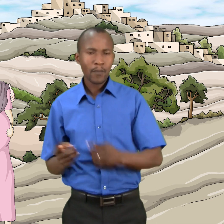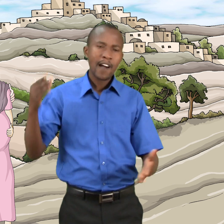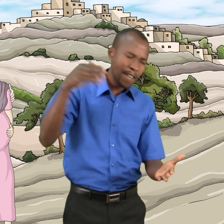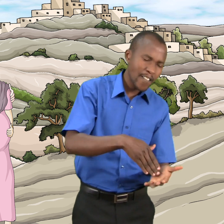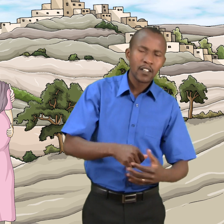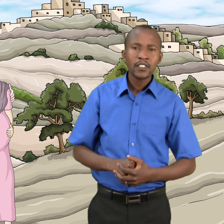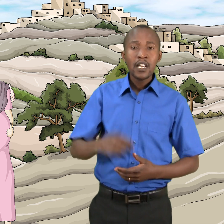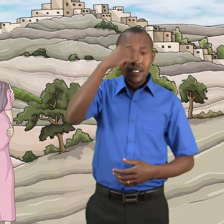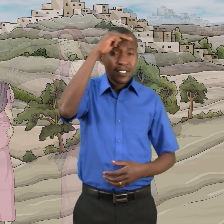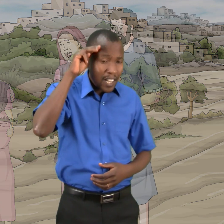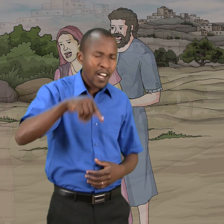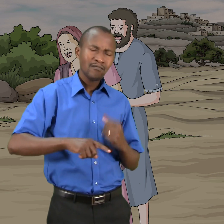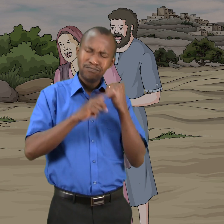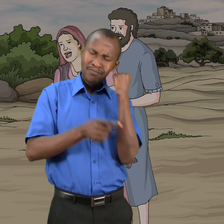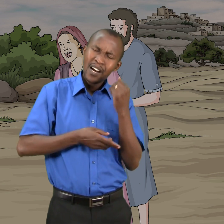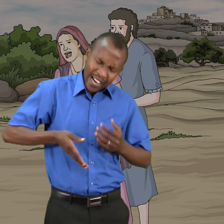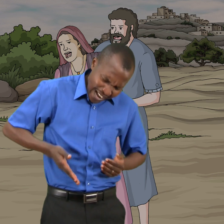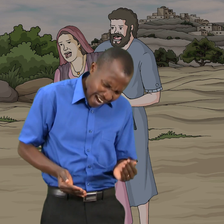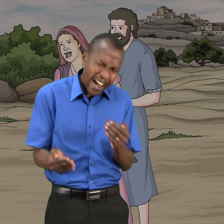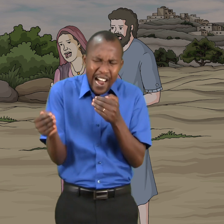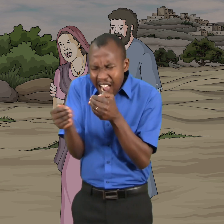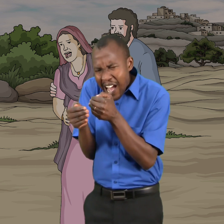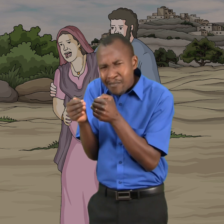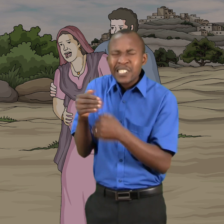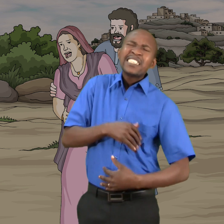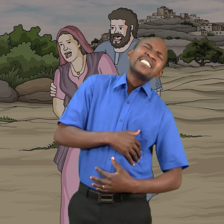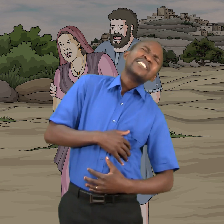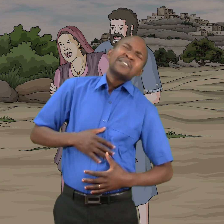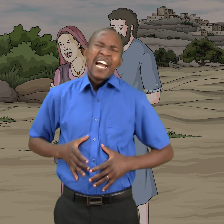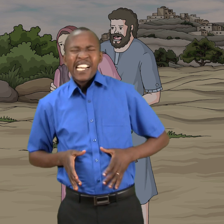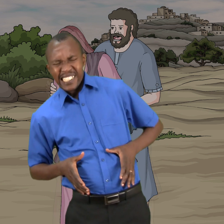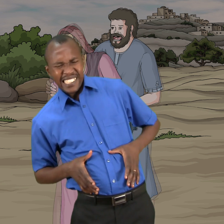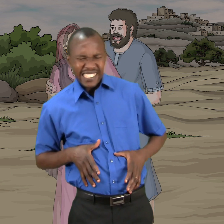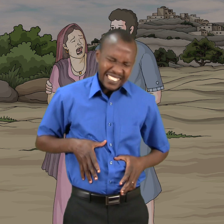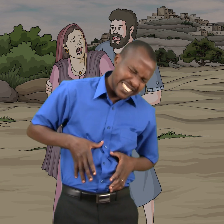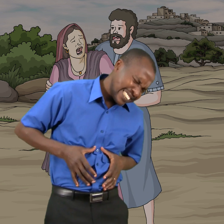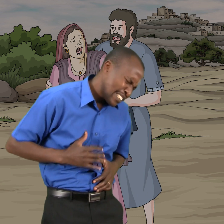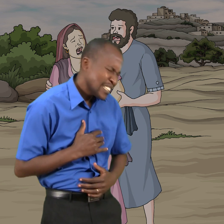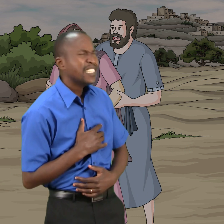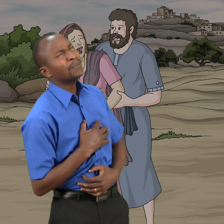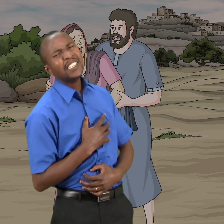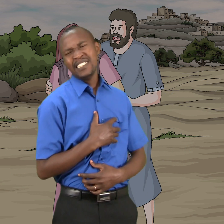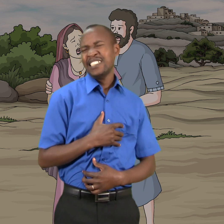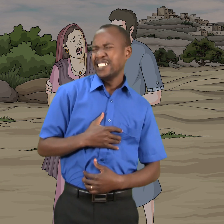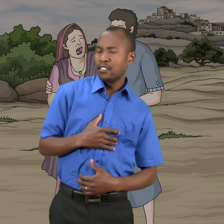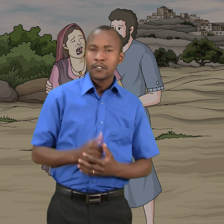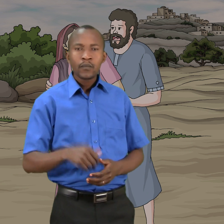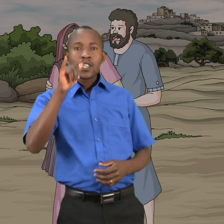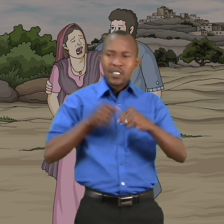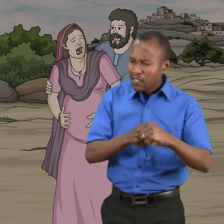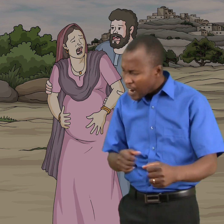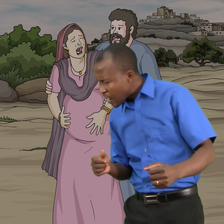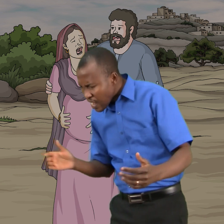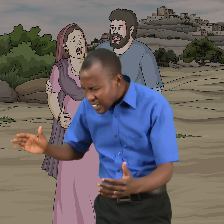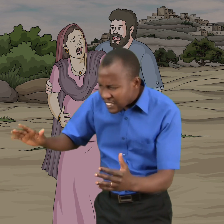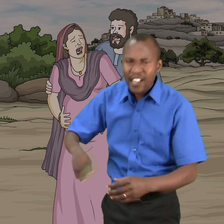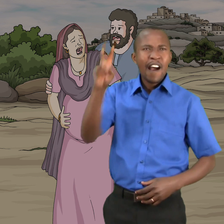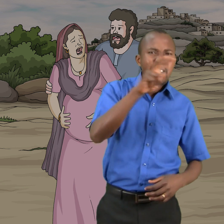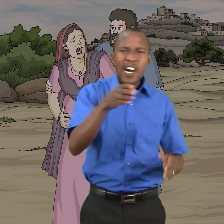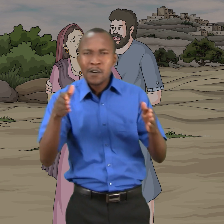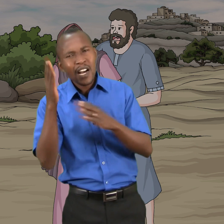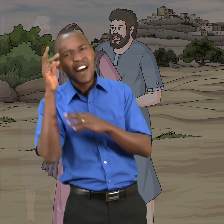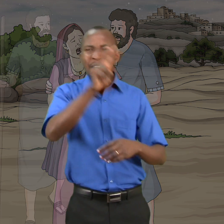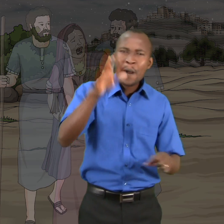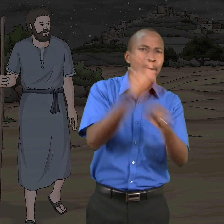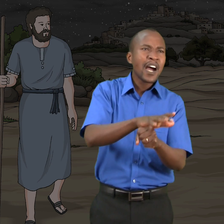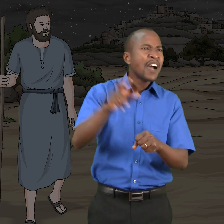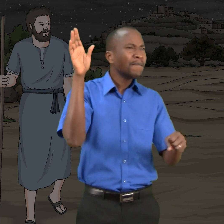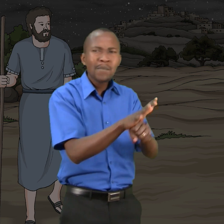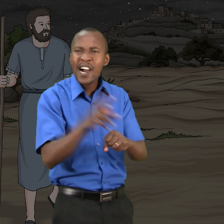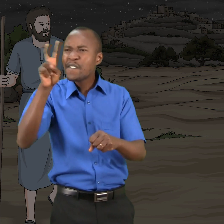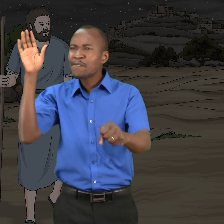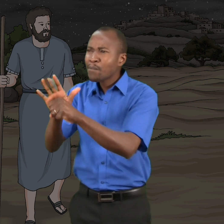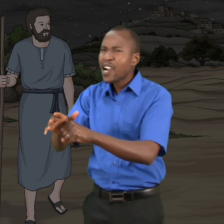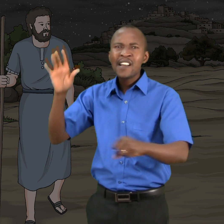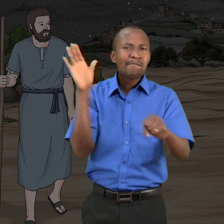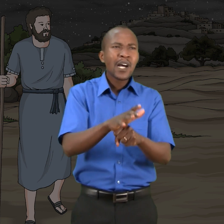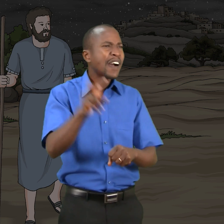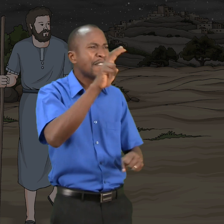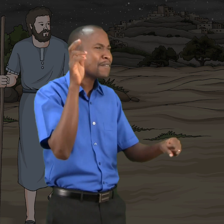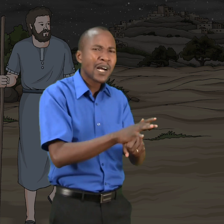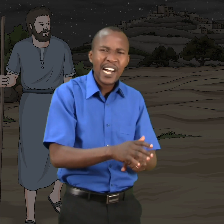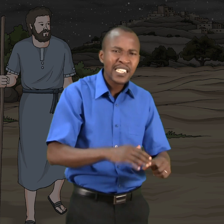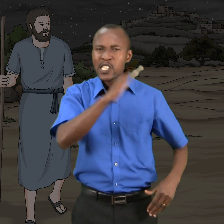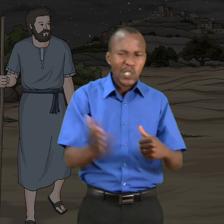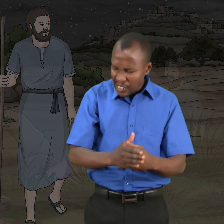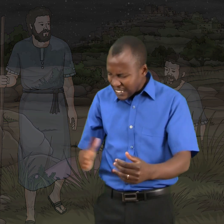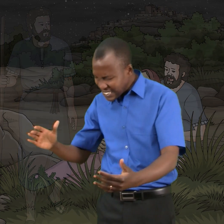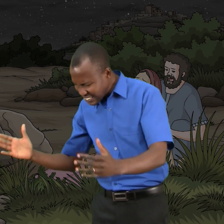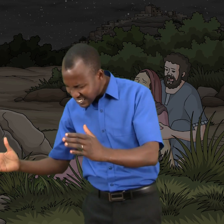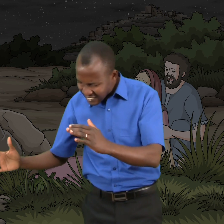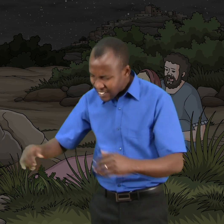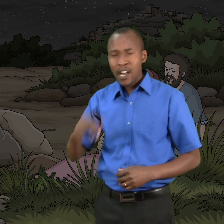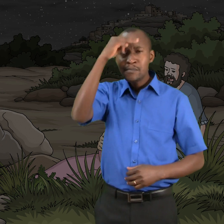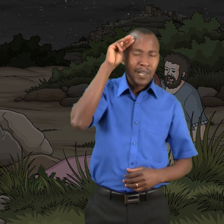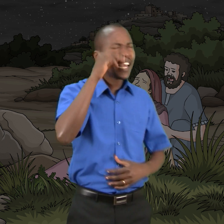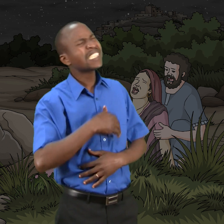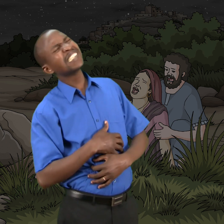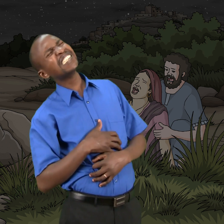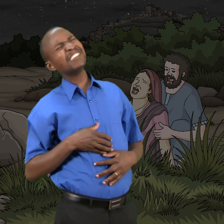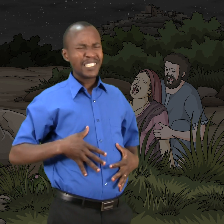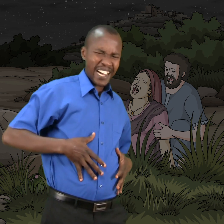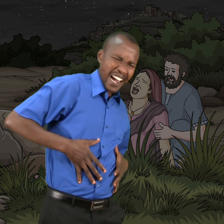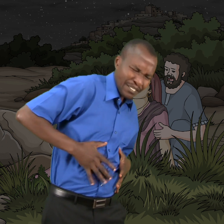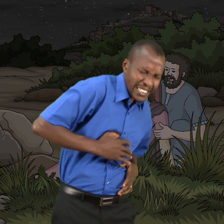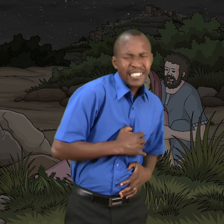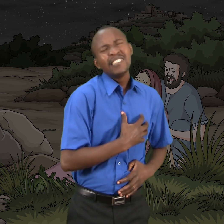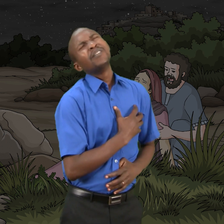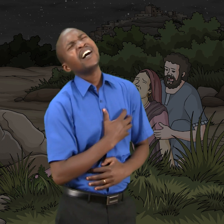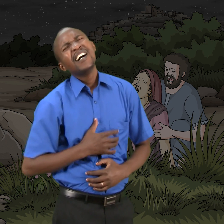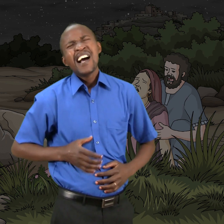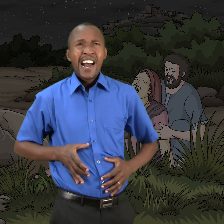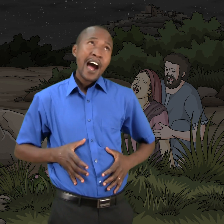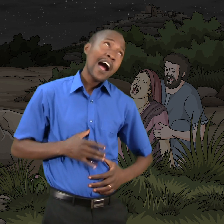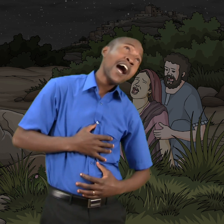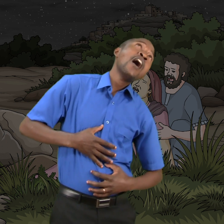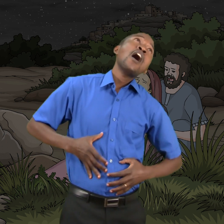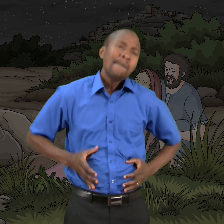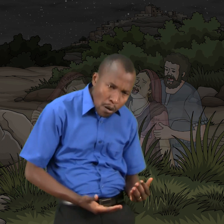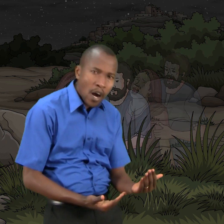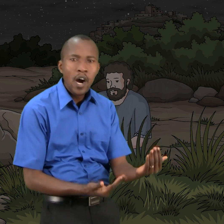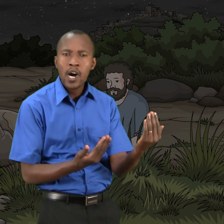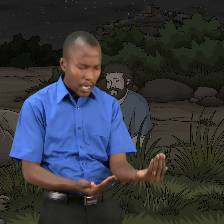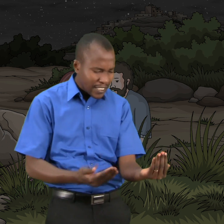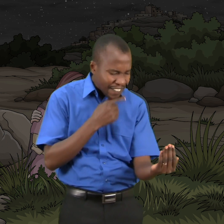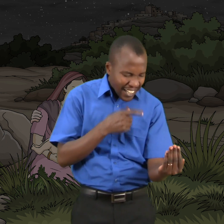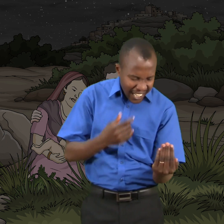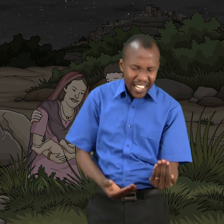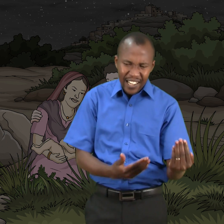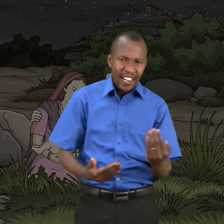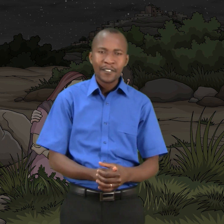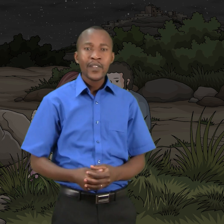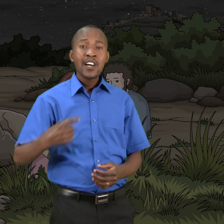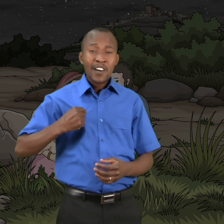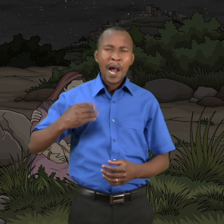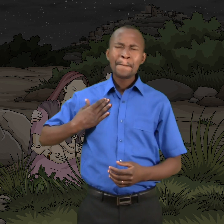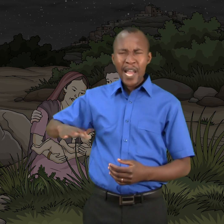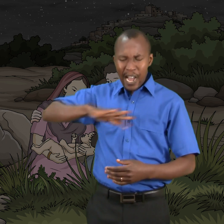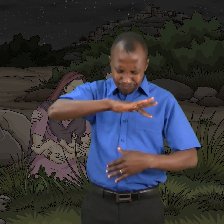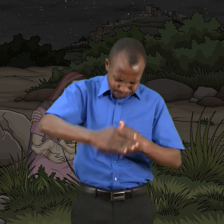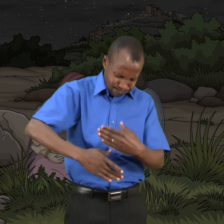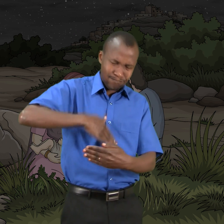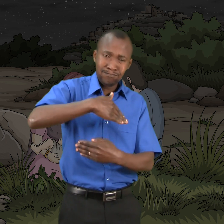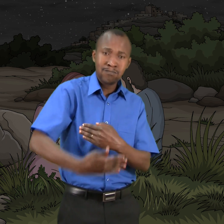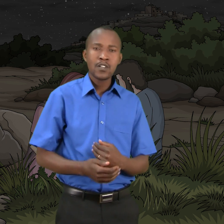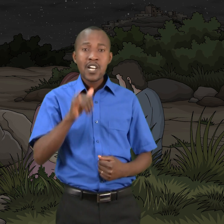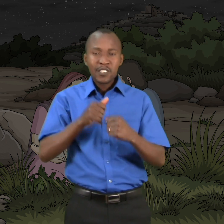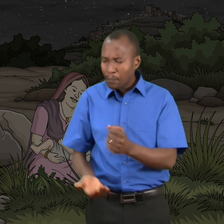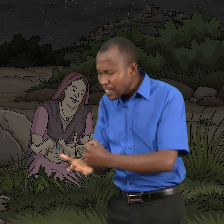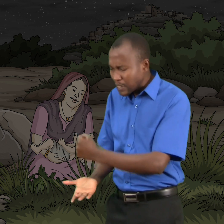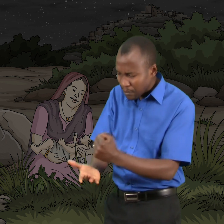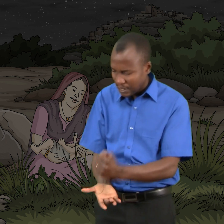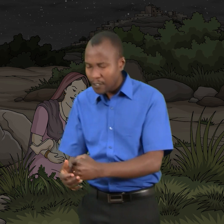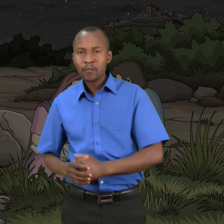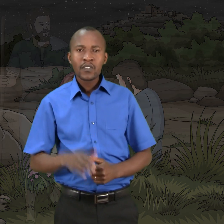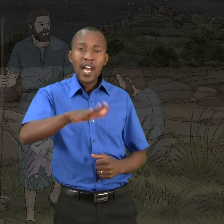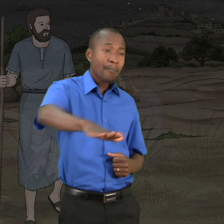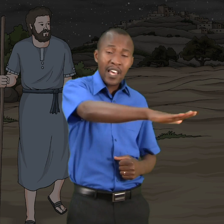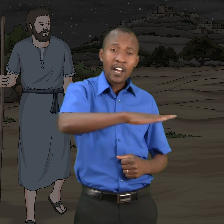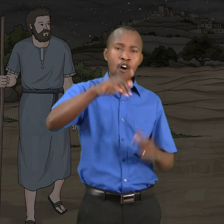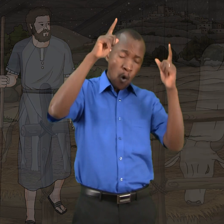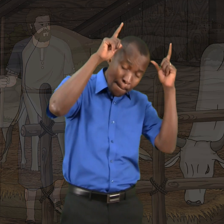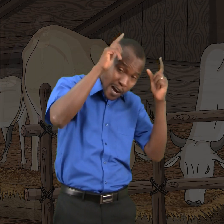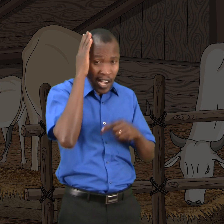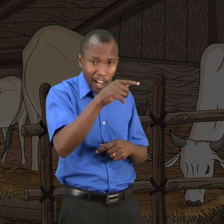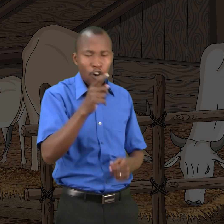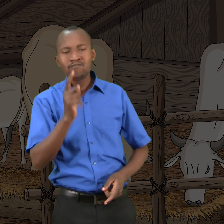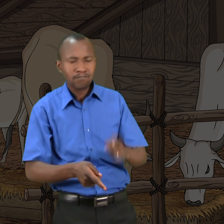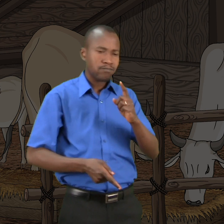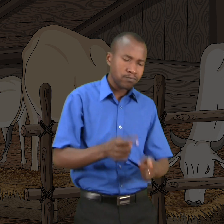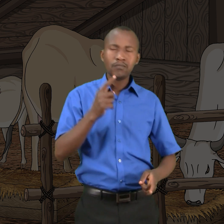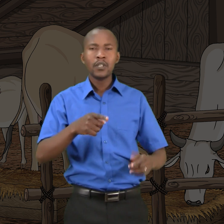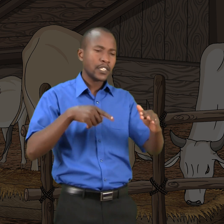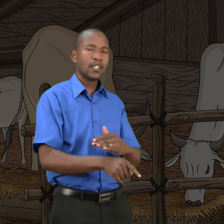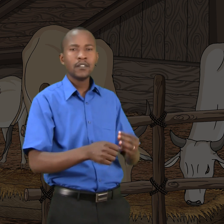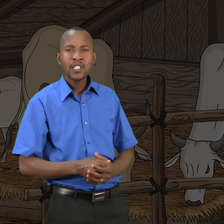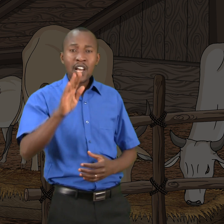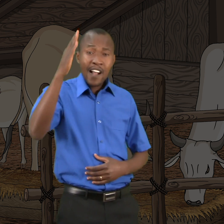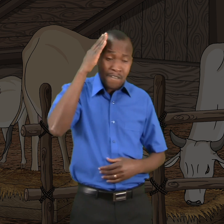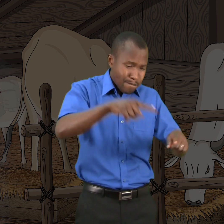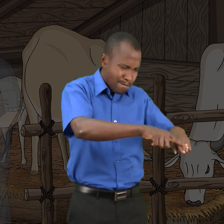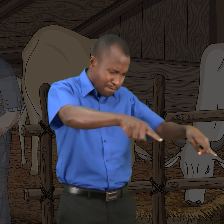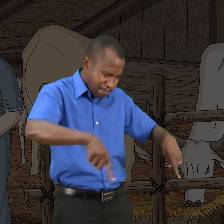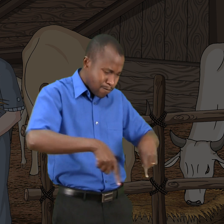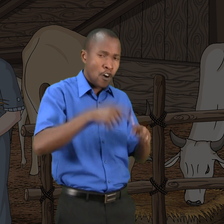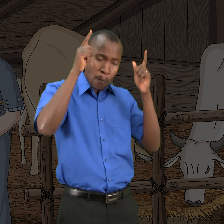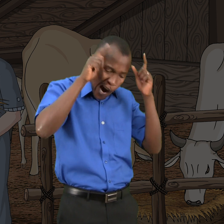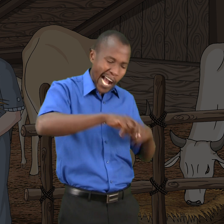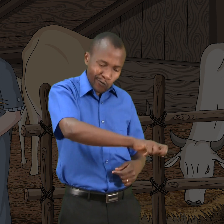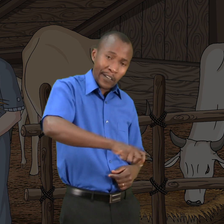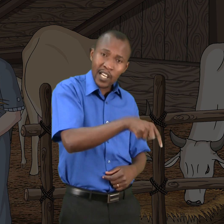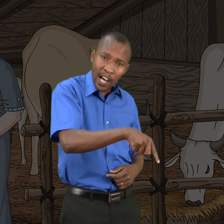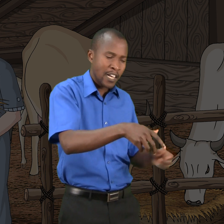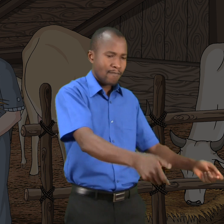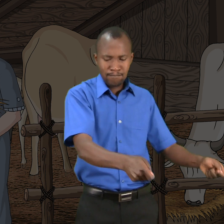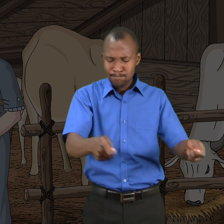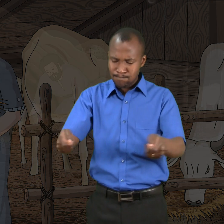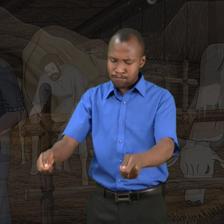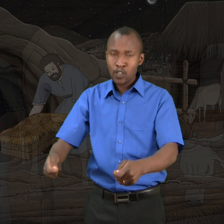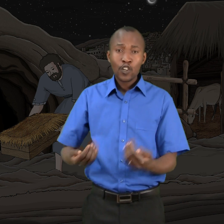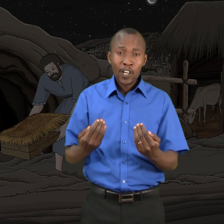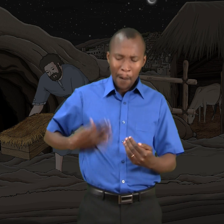While they were there, the time came for her Child to be born.